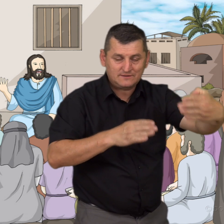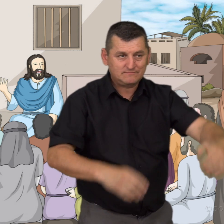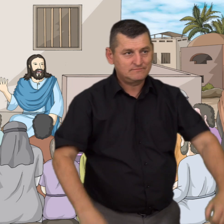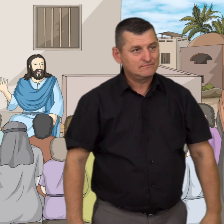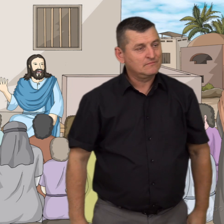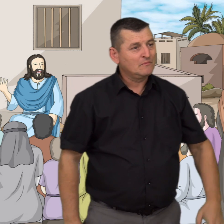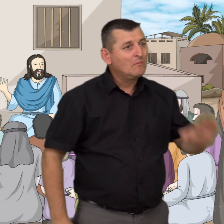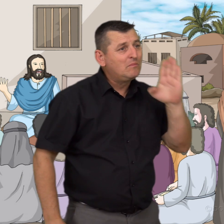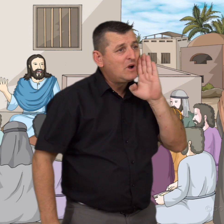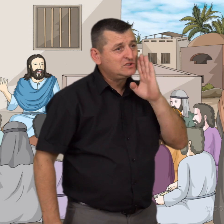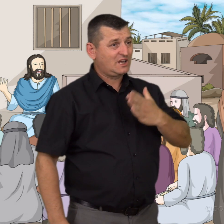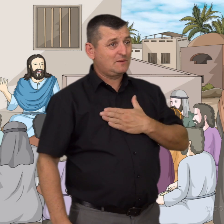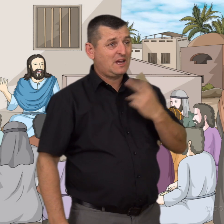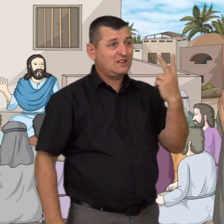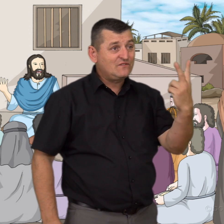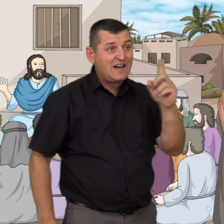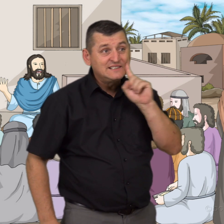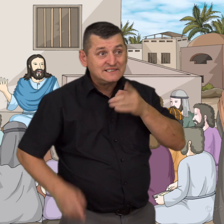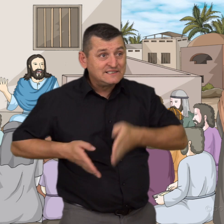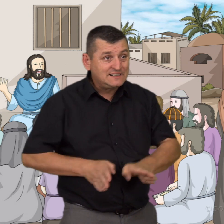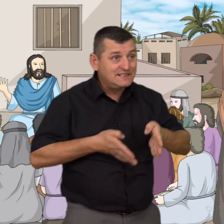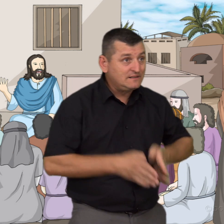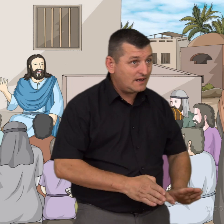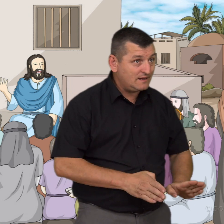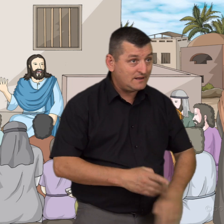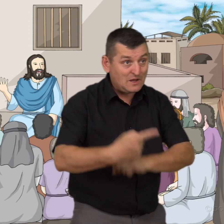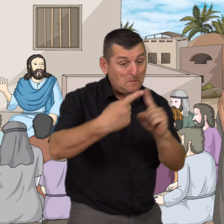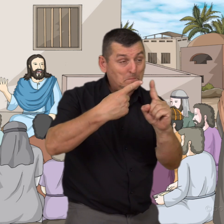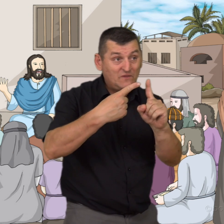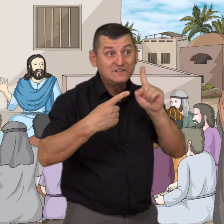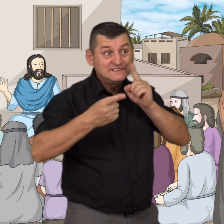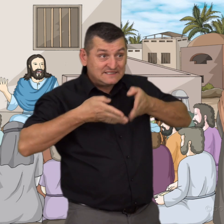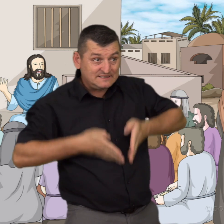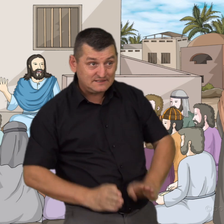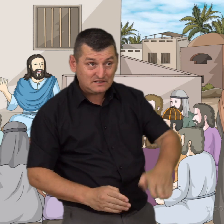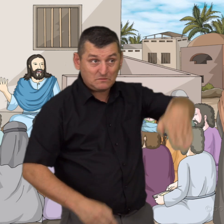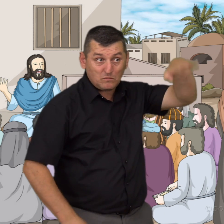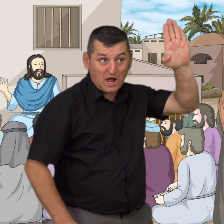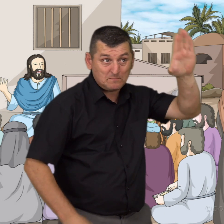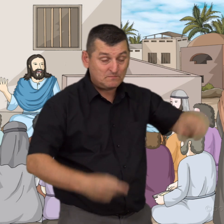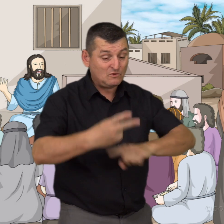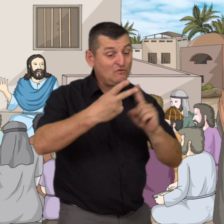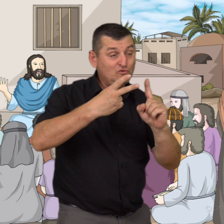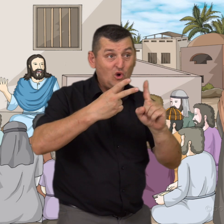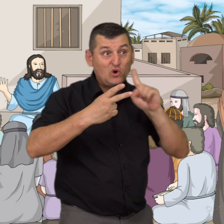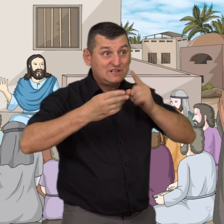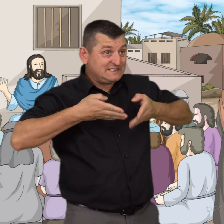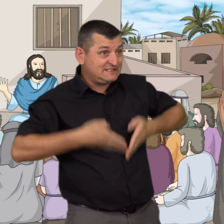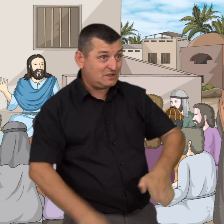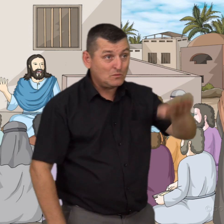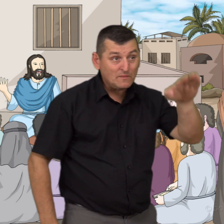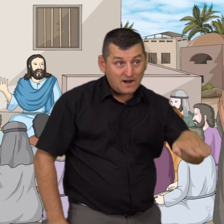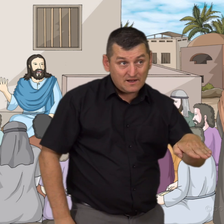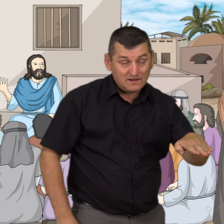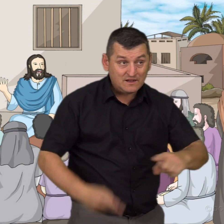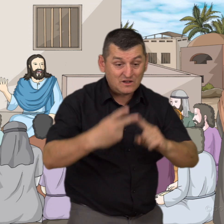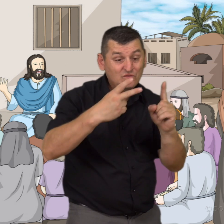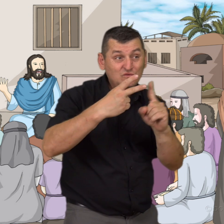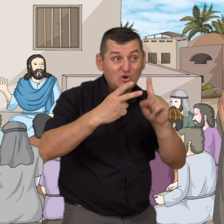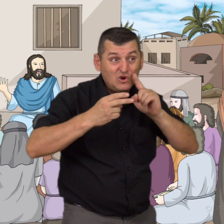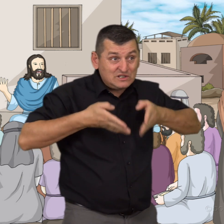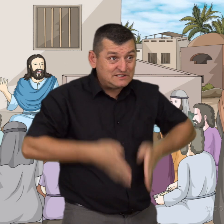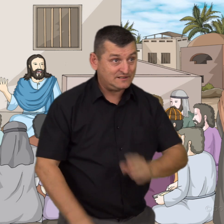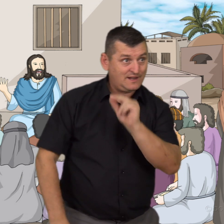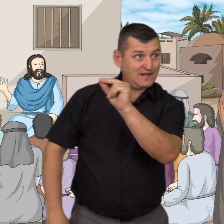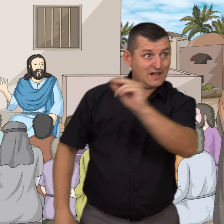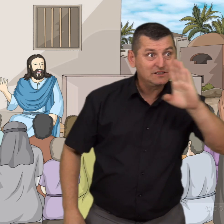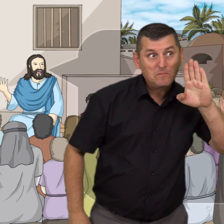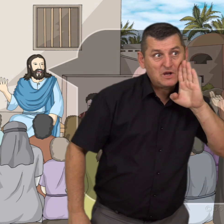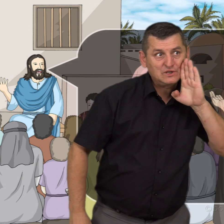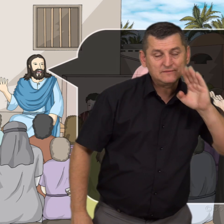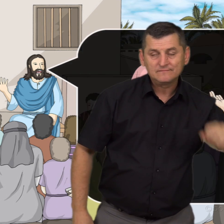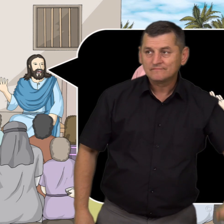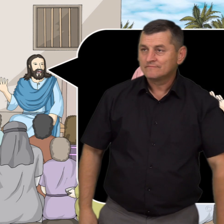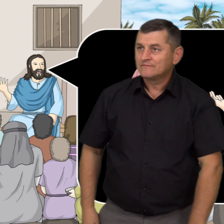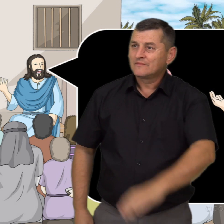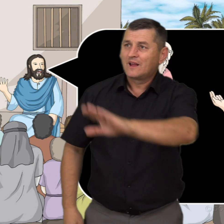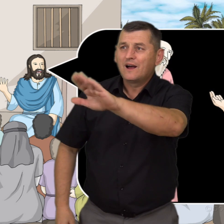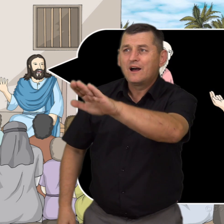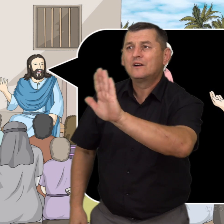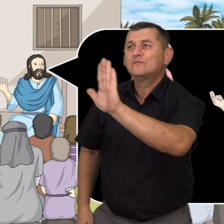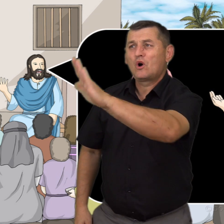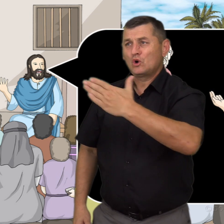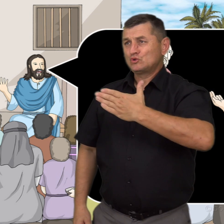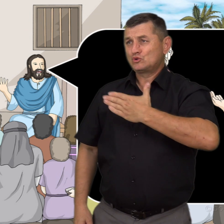Then Jesus said, “There was a man who had two sons.